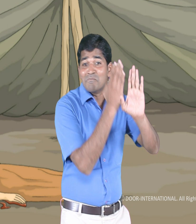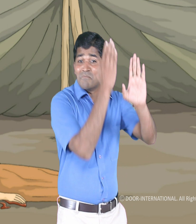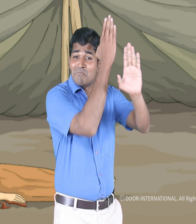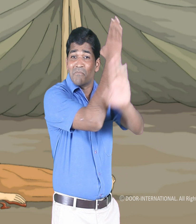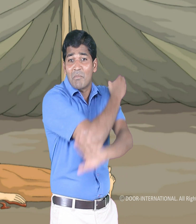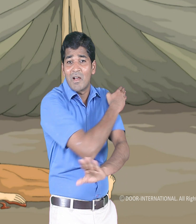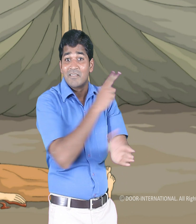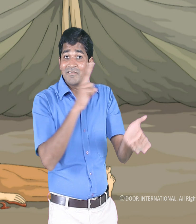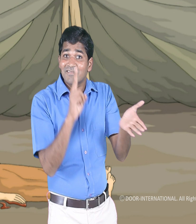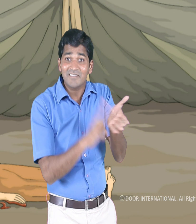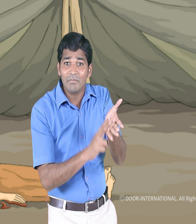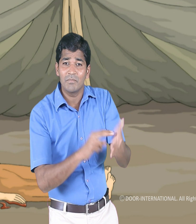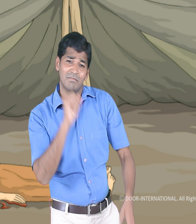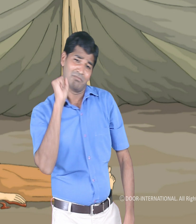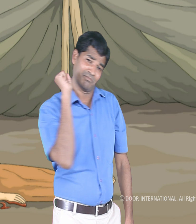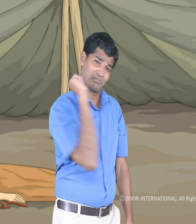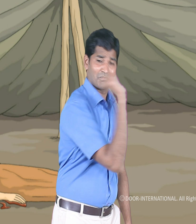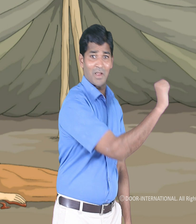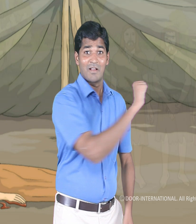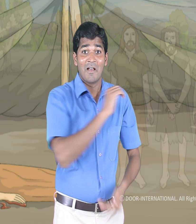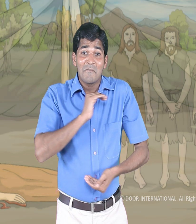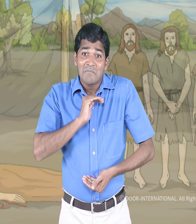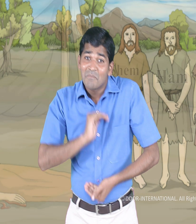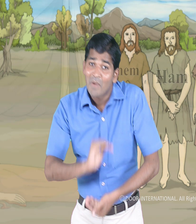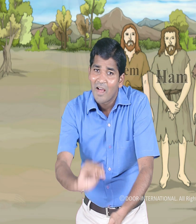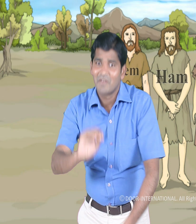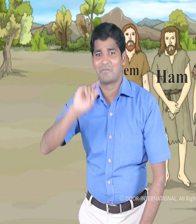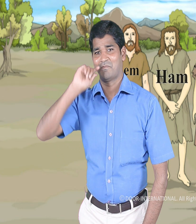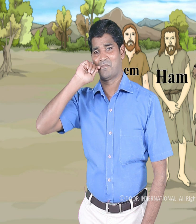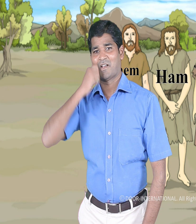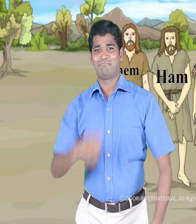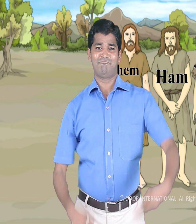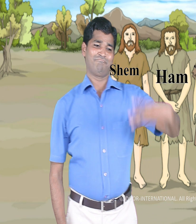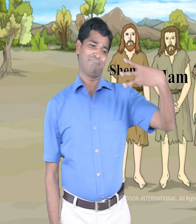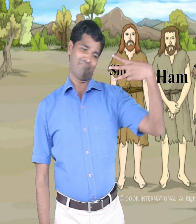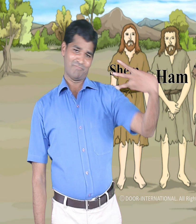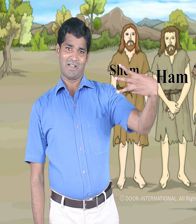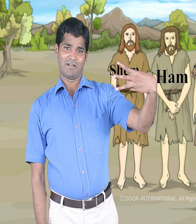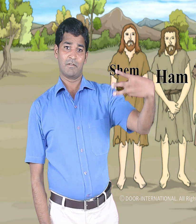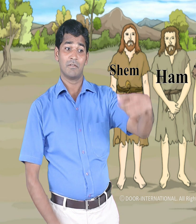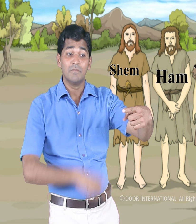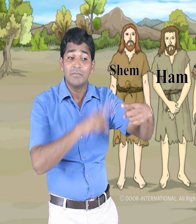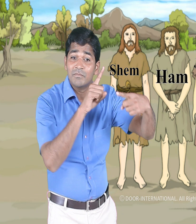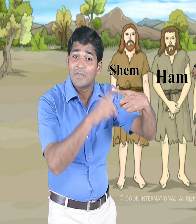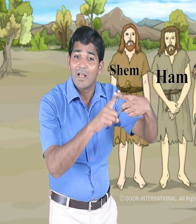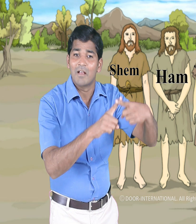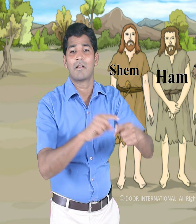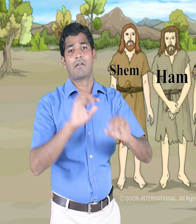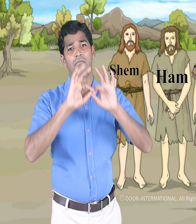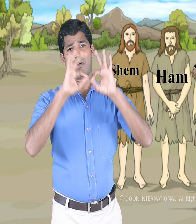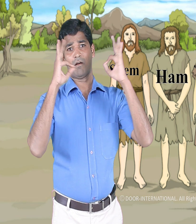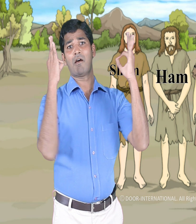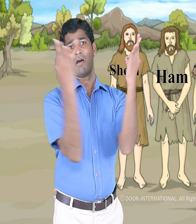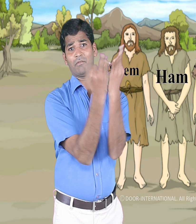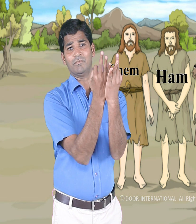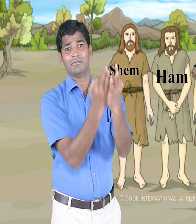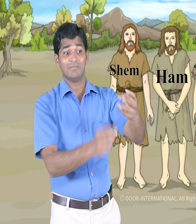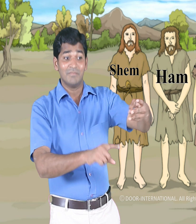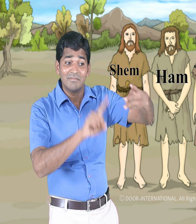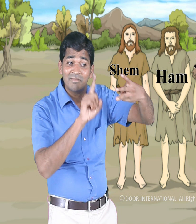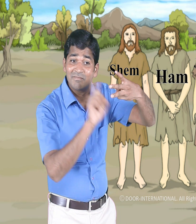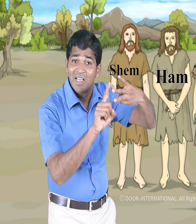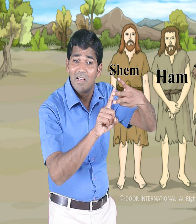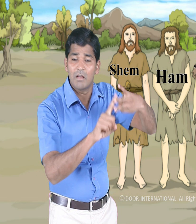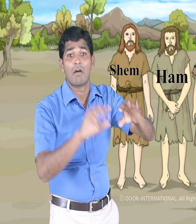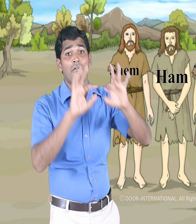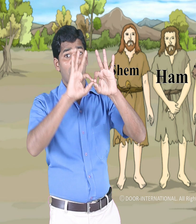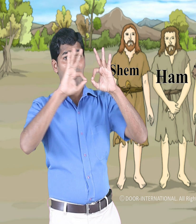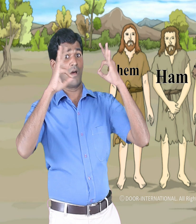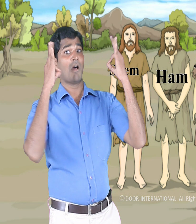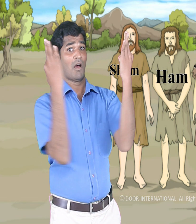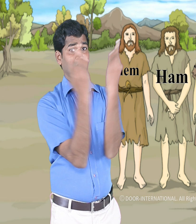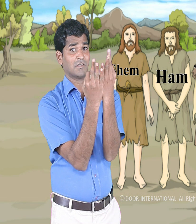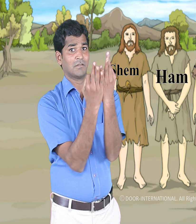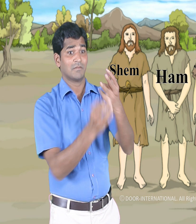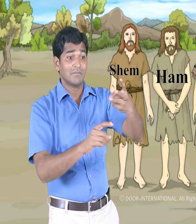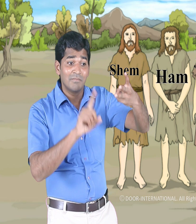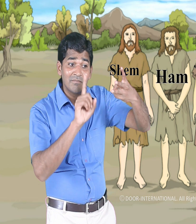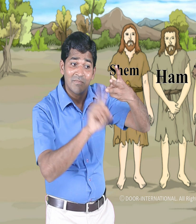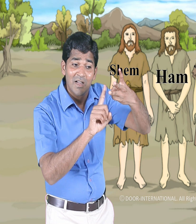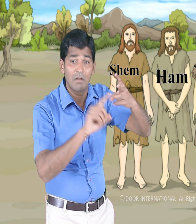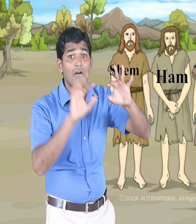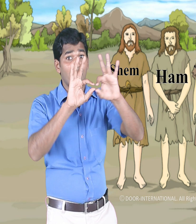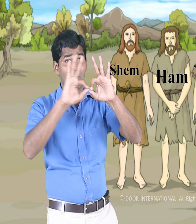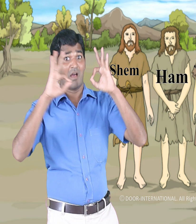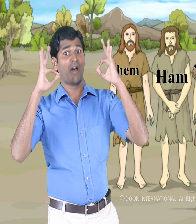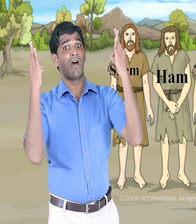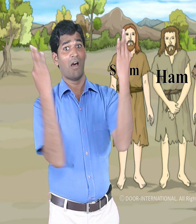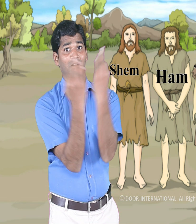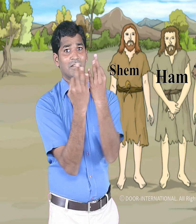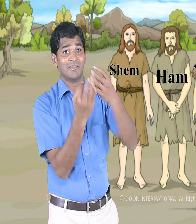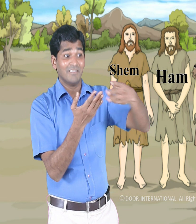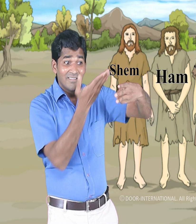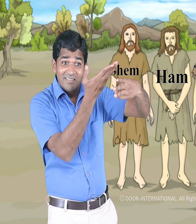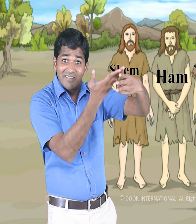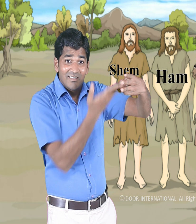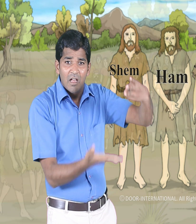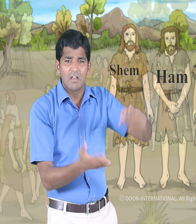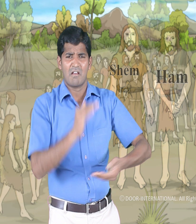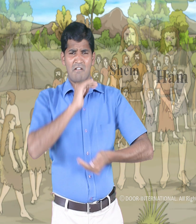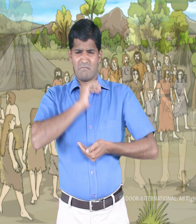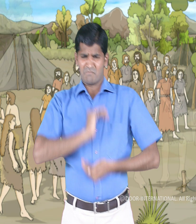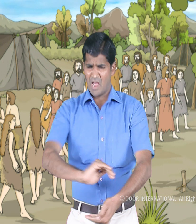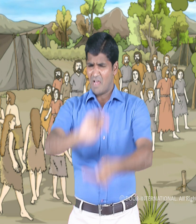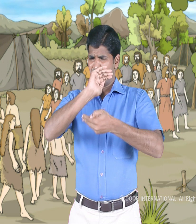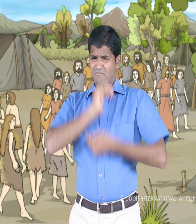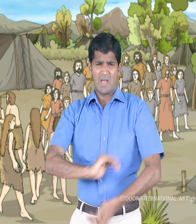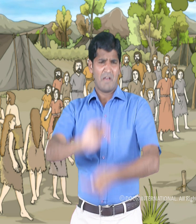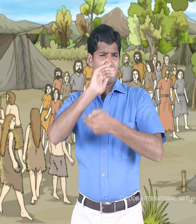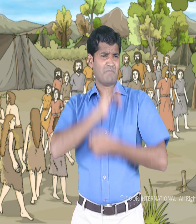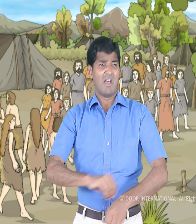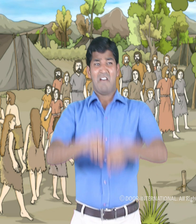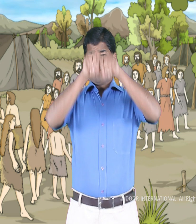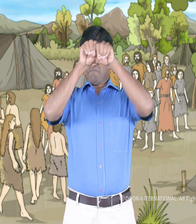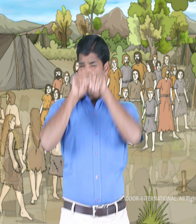All these are the clans of Noah’s sons, according to their generations and nations.